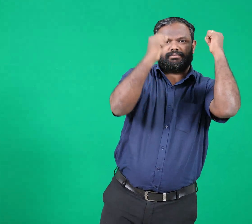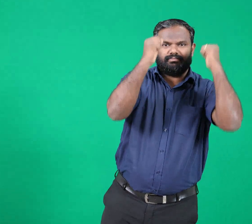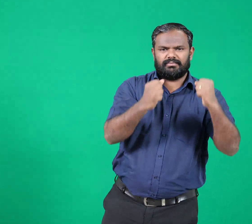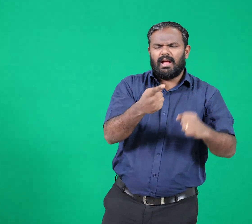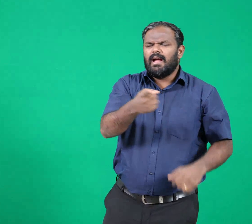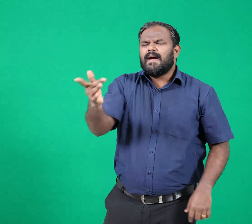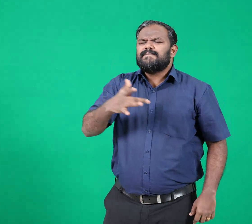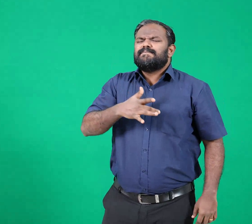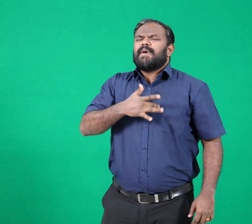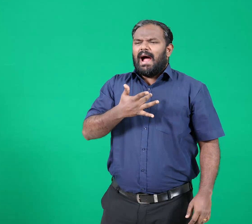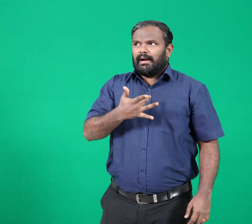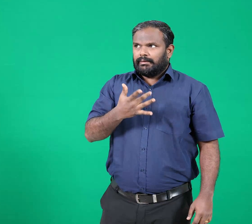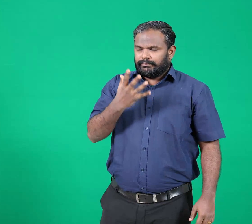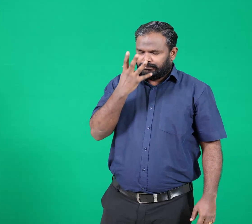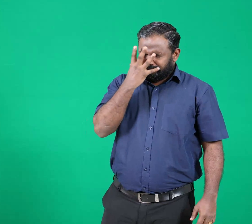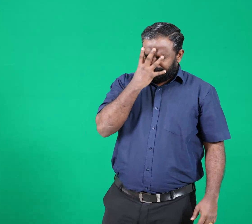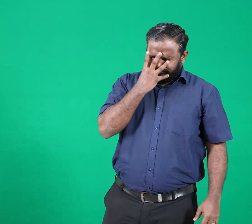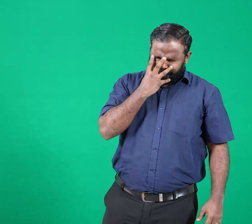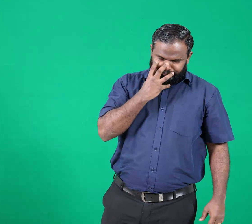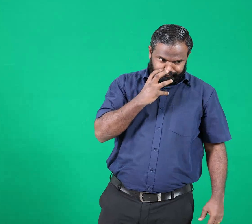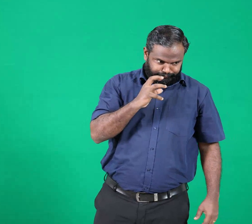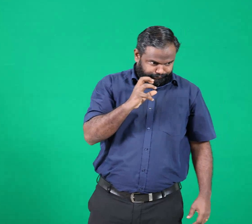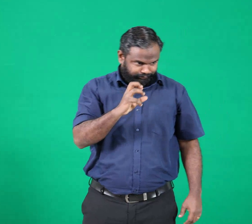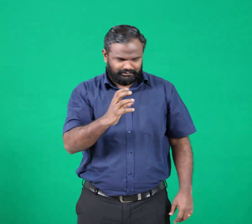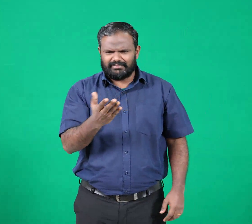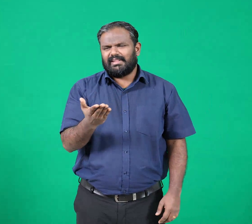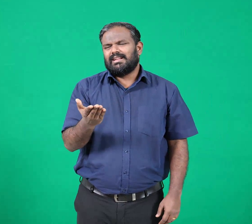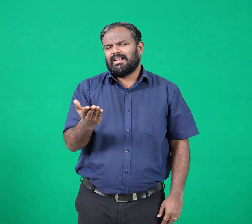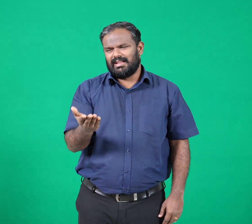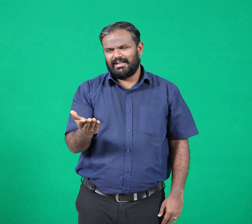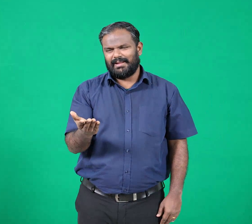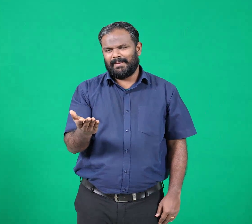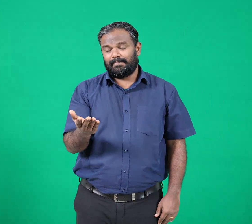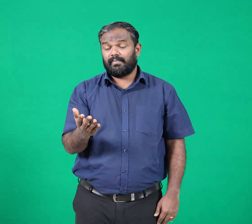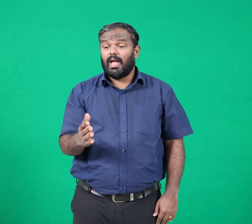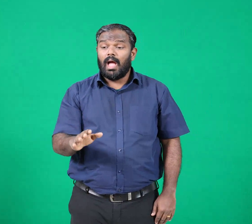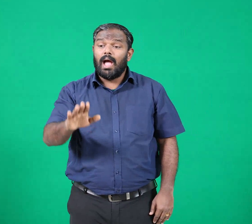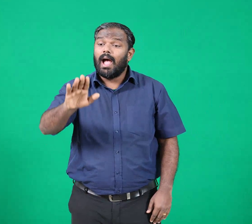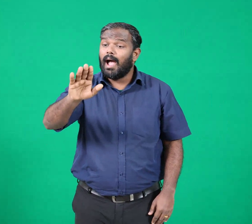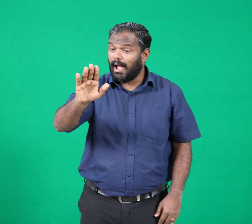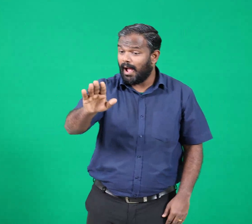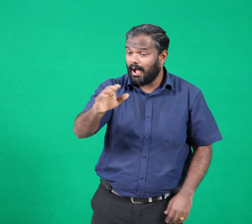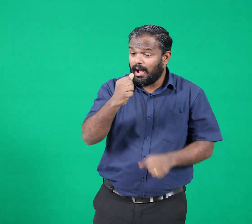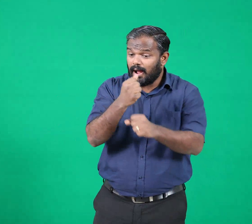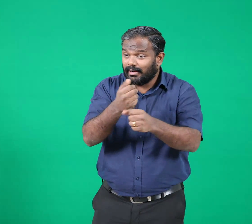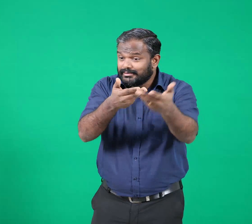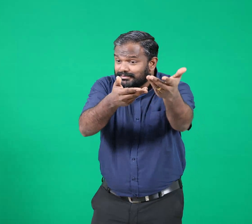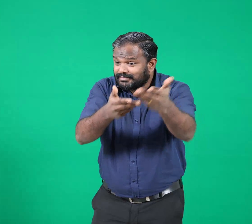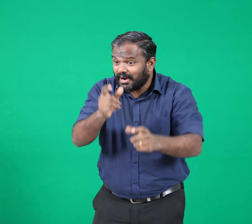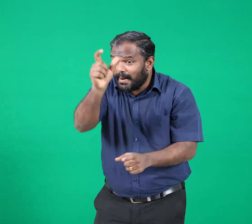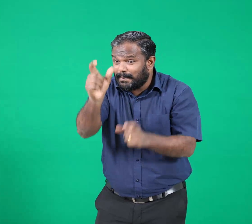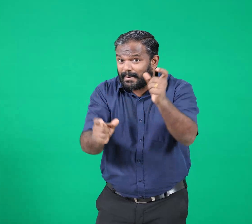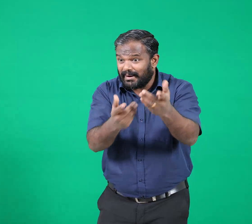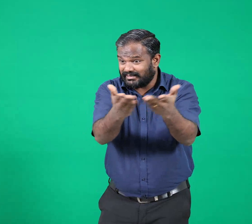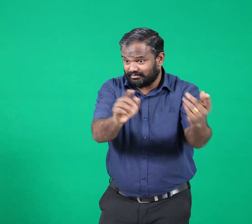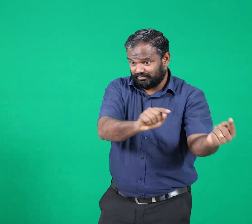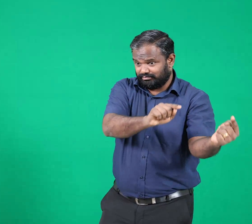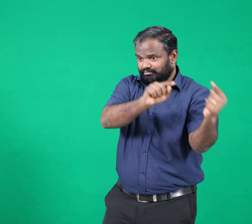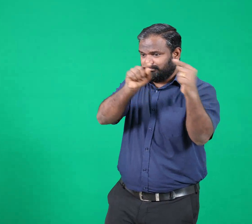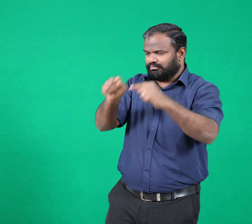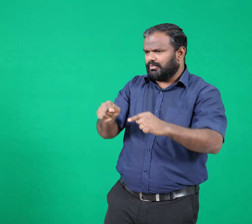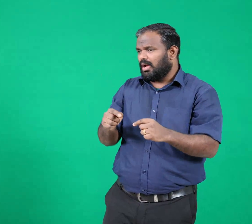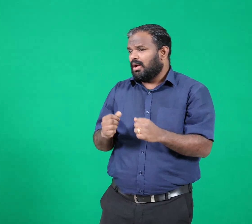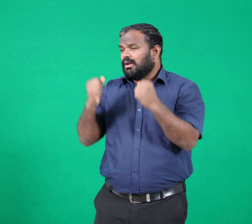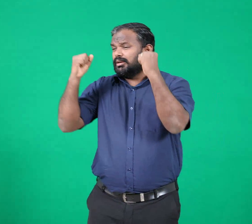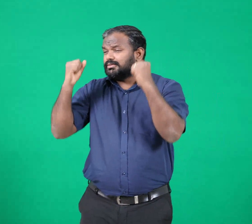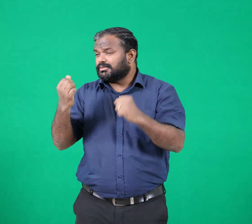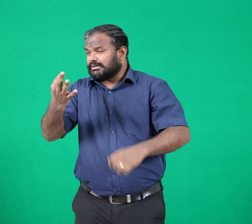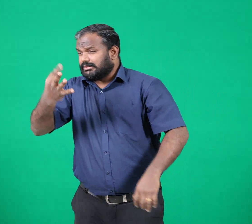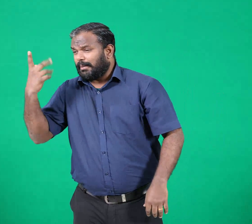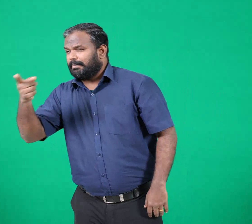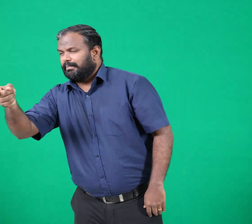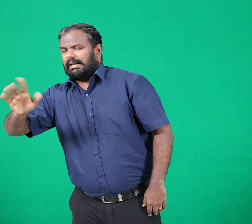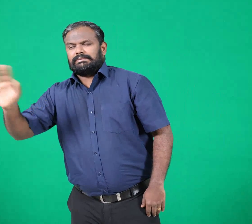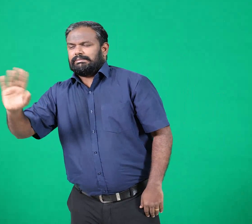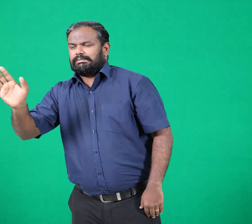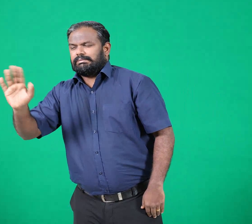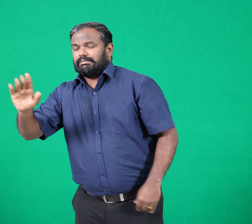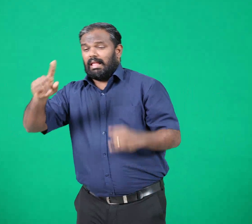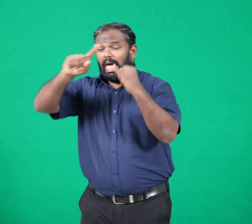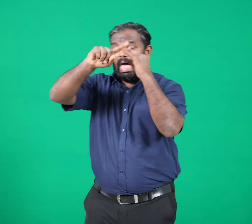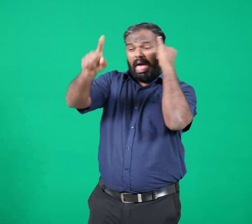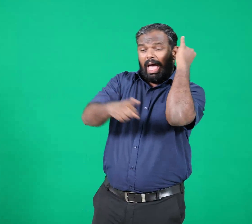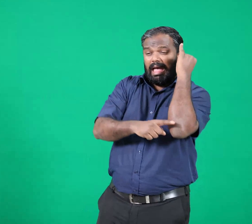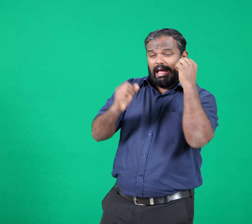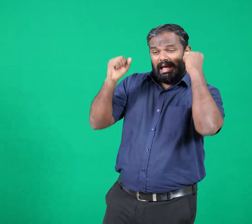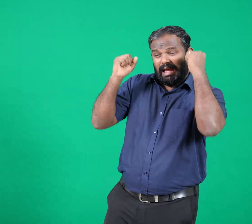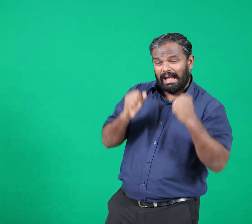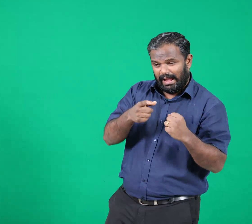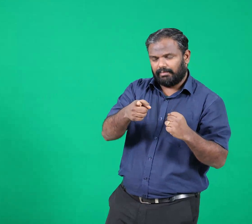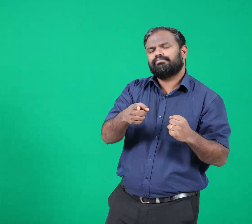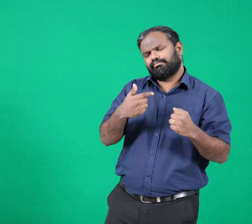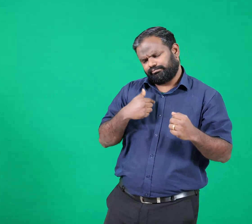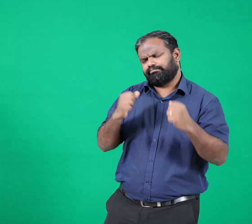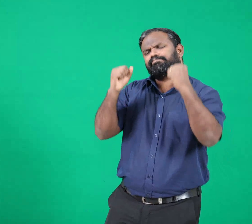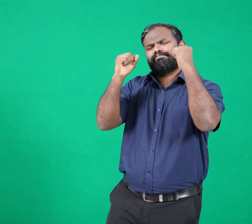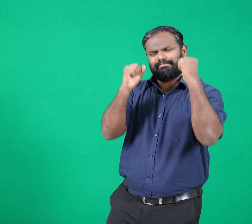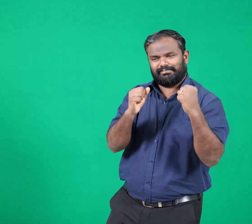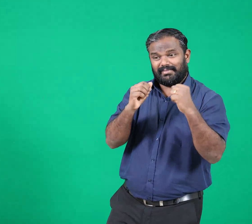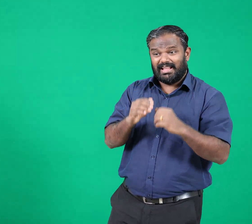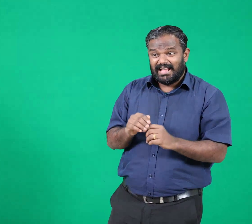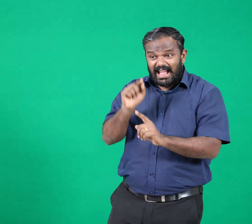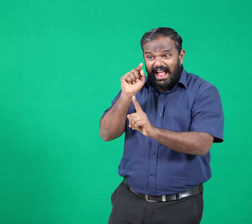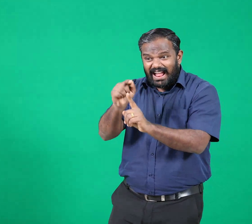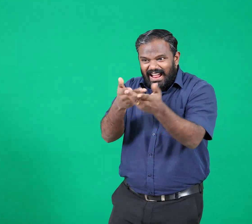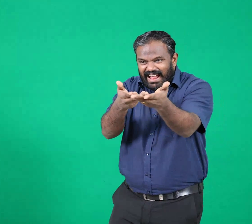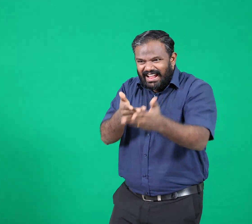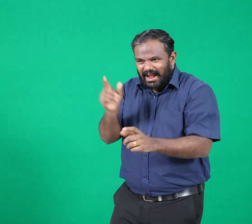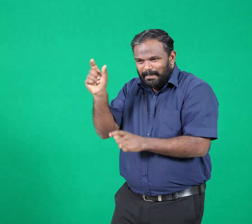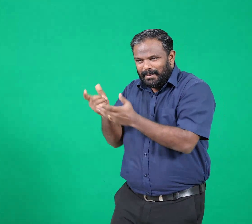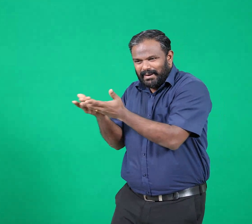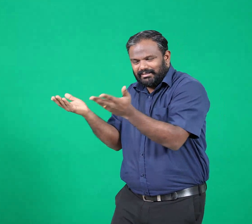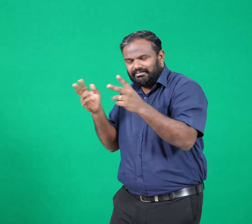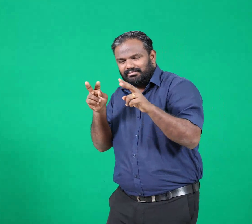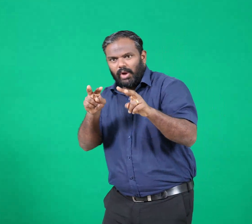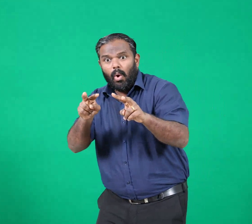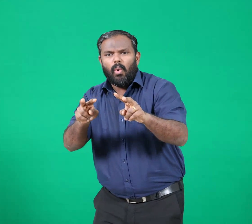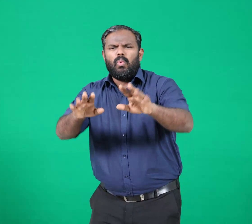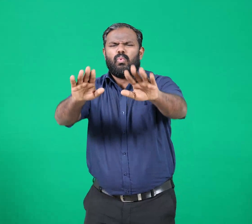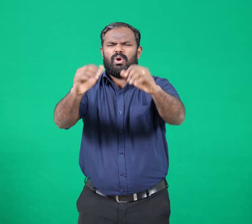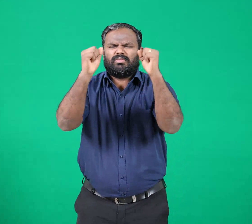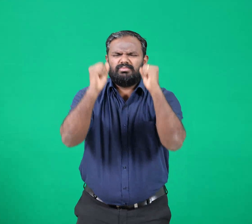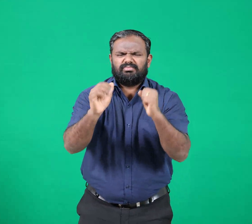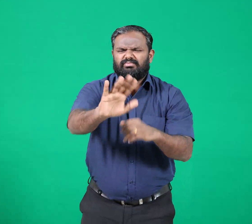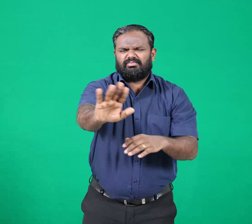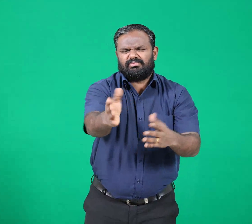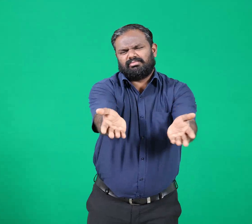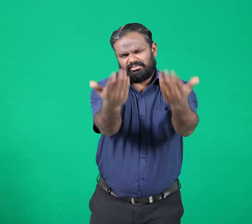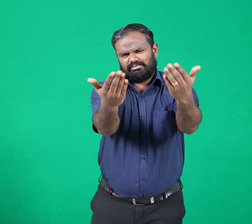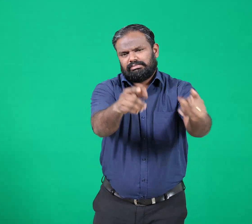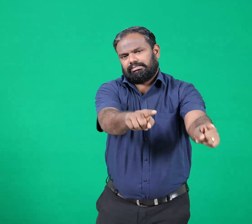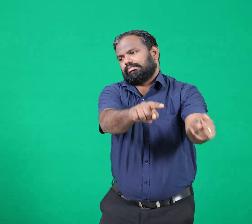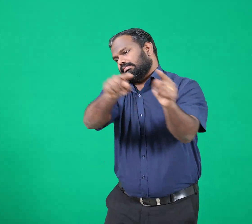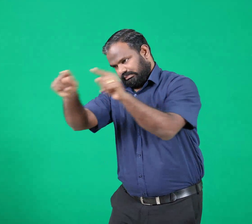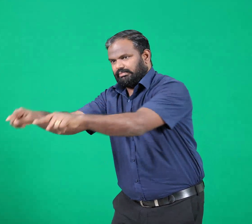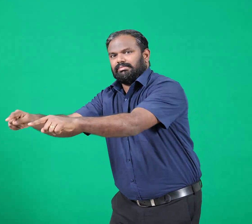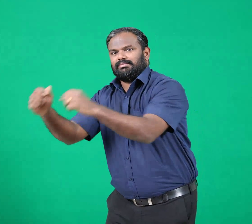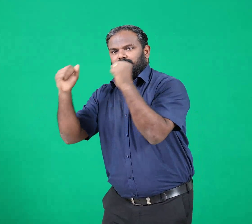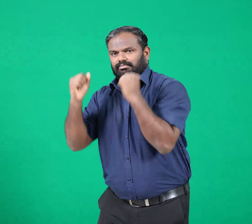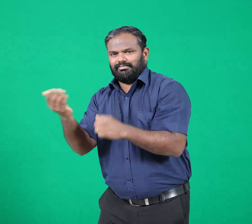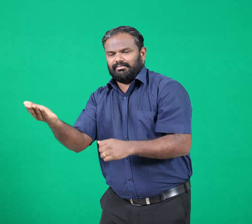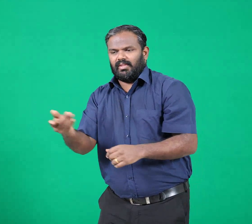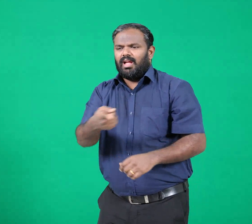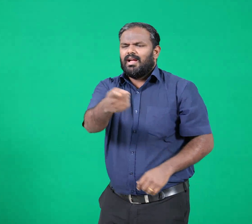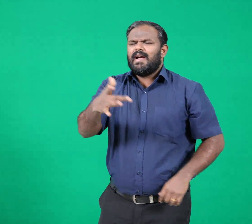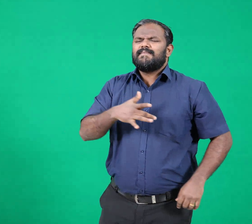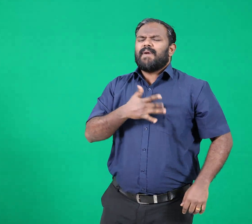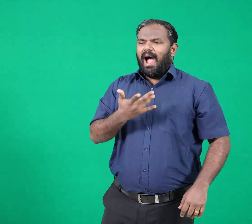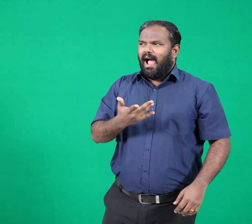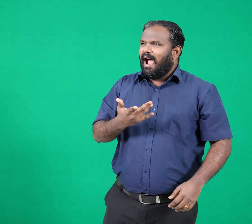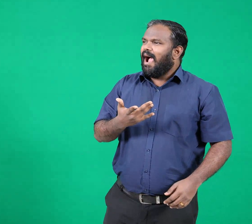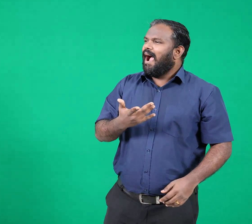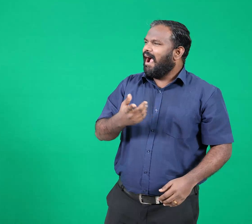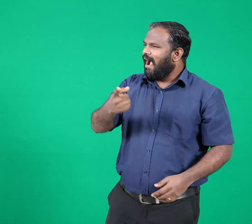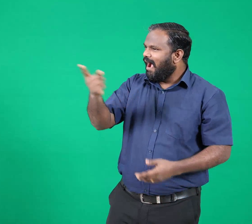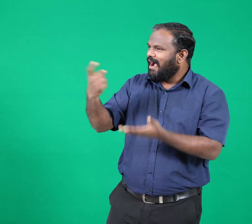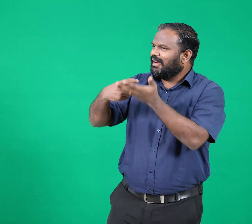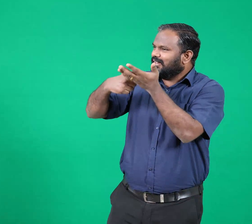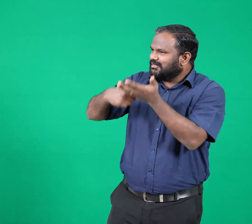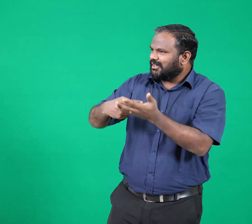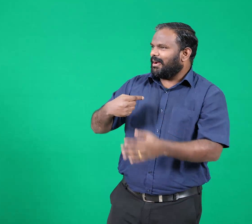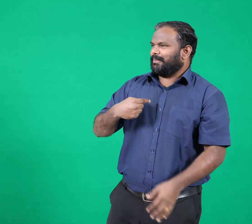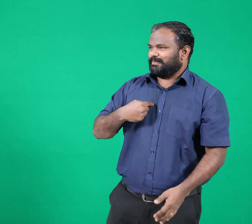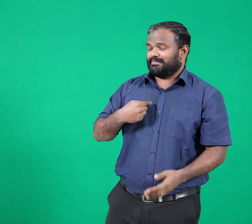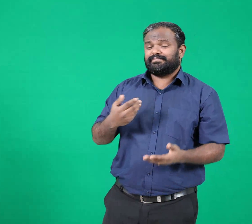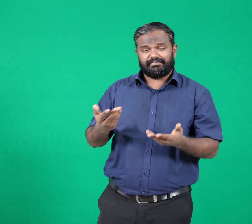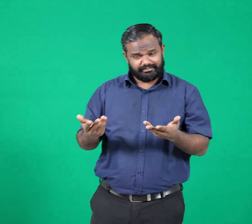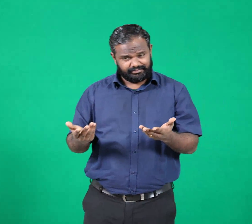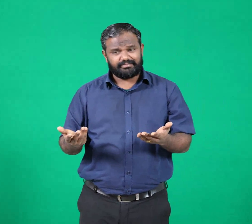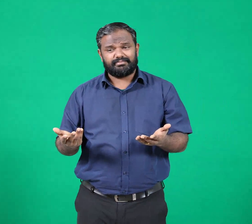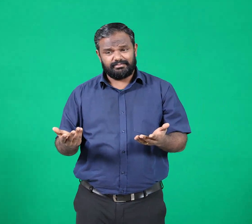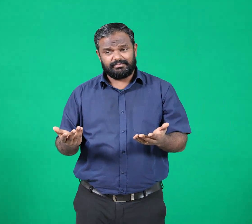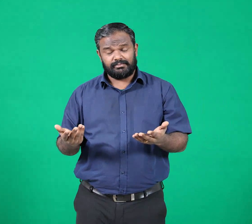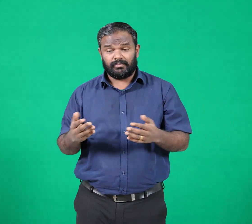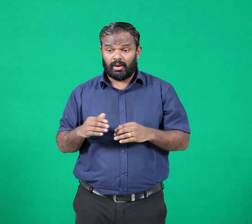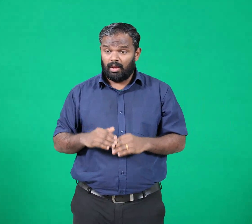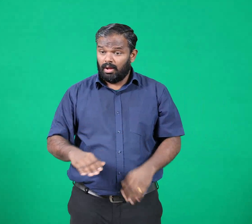But when you are invited, go and sit in the last place, so that your host will come and tell you, ' Friend, move up to a better place.'